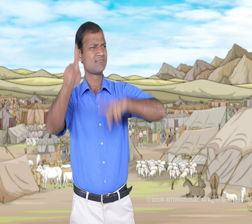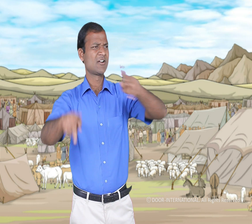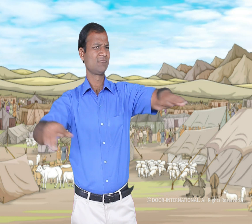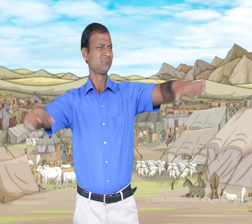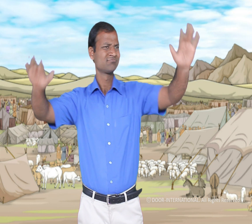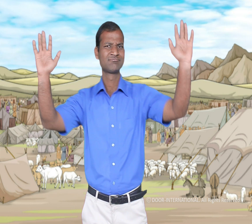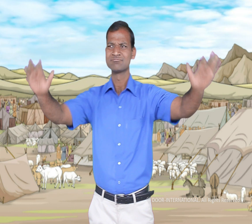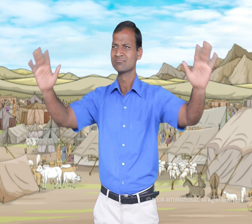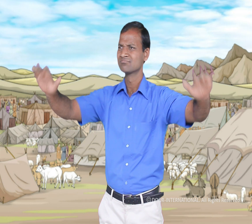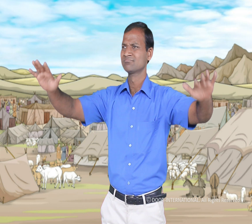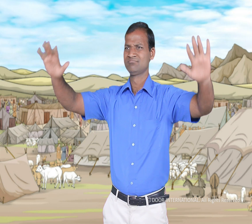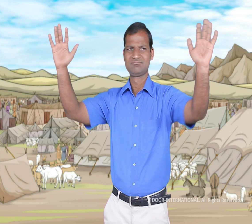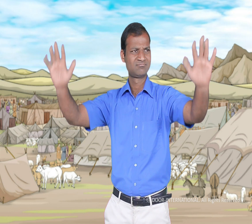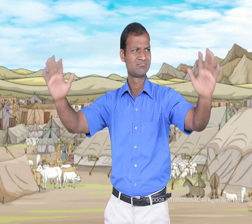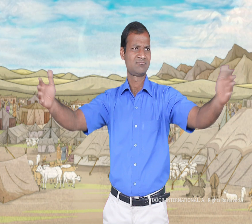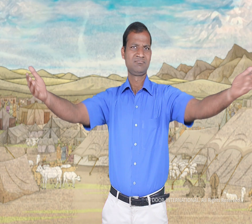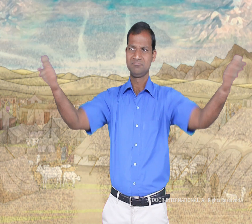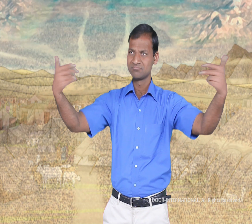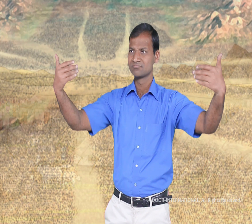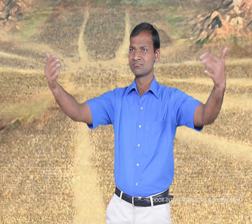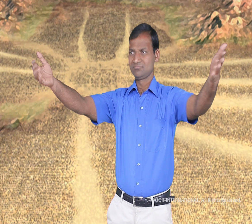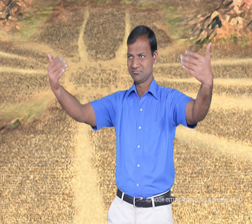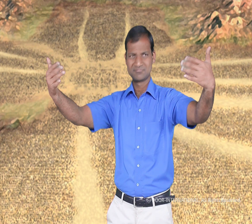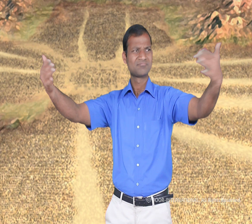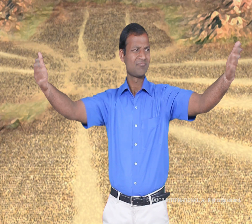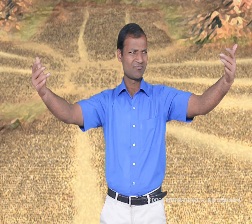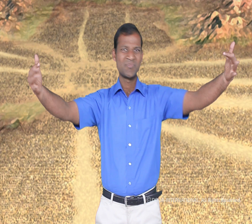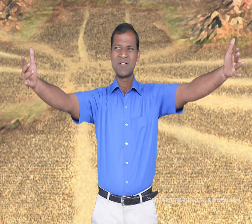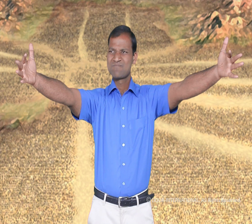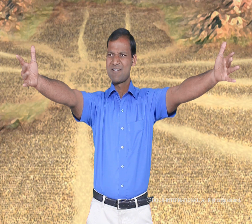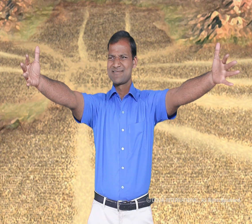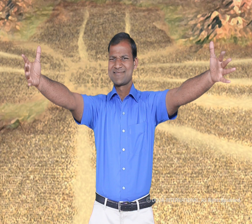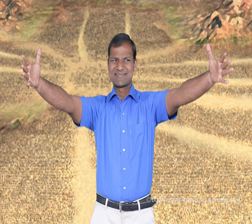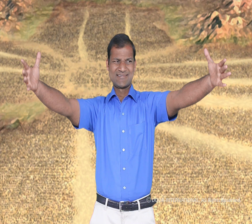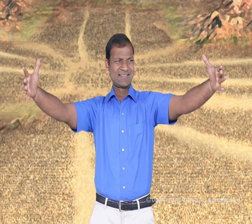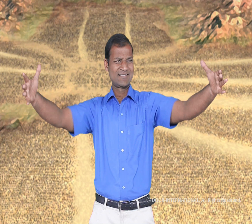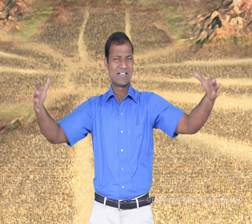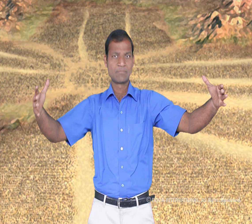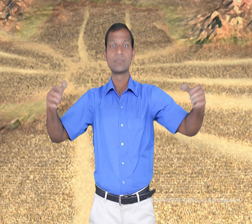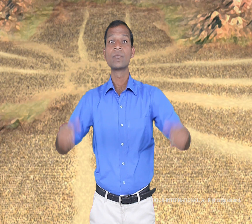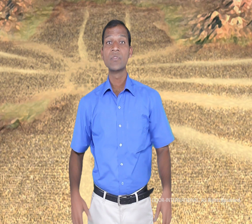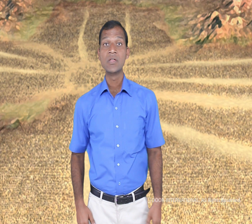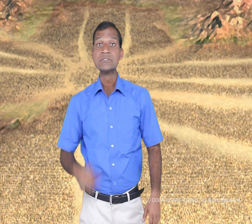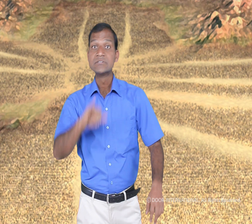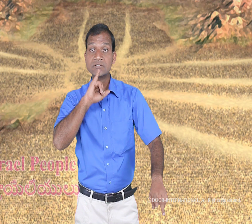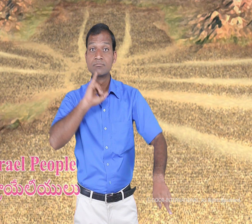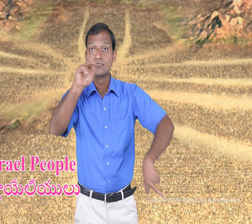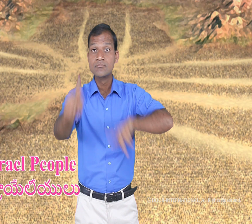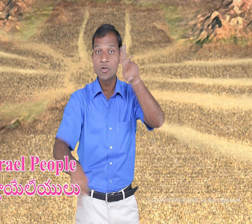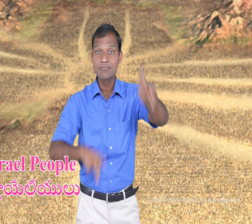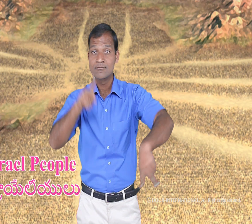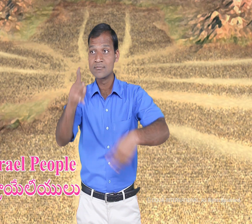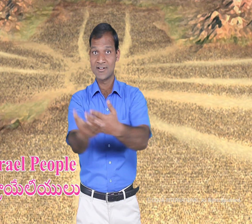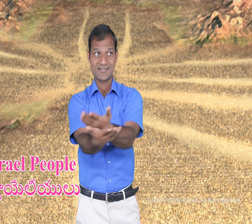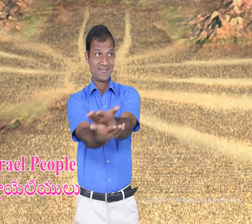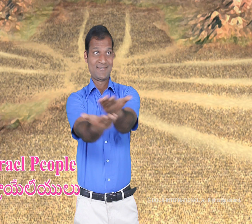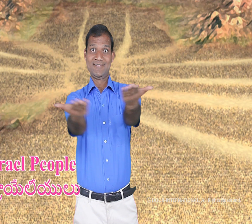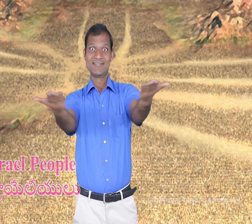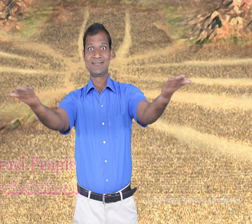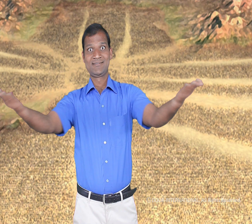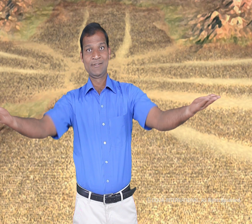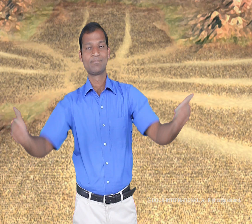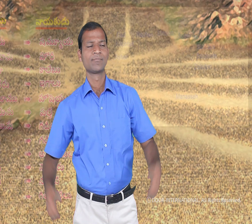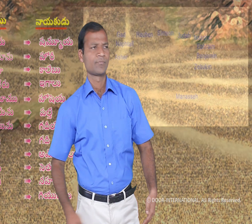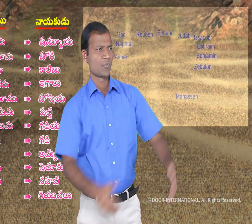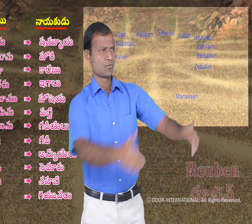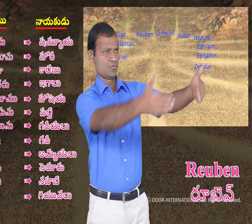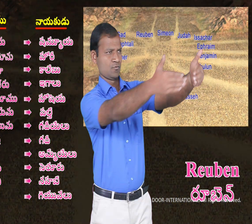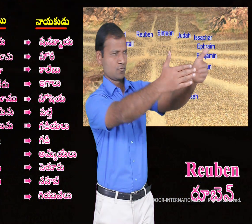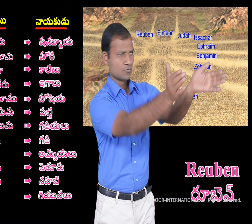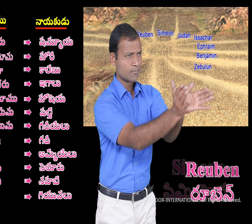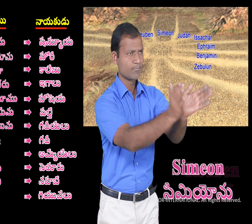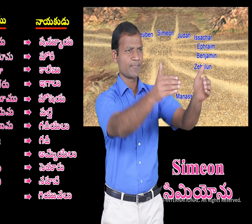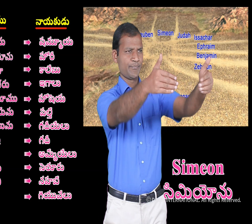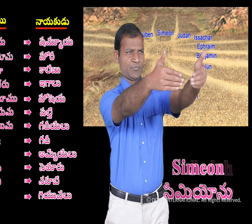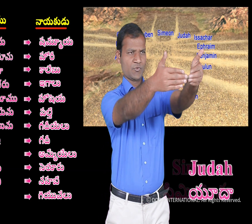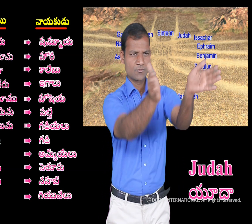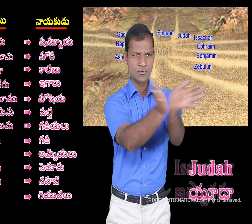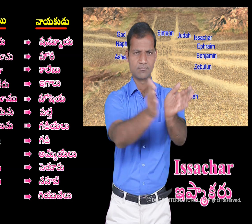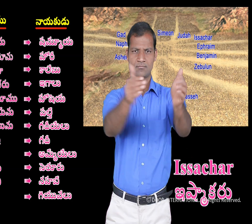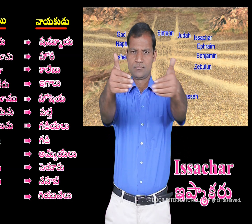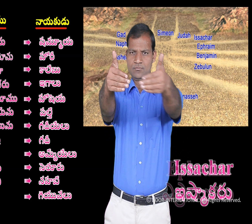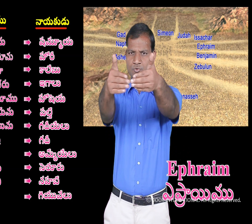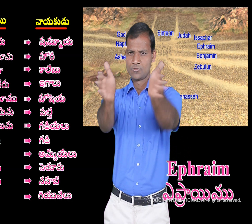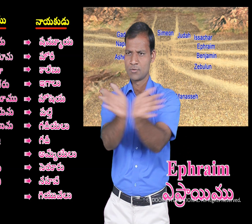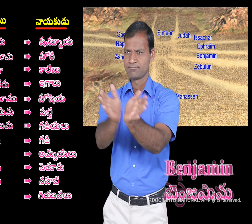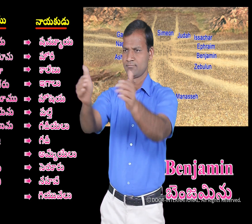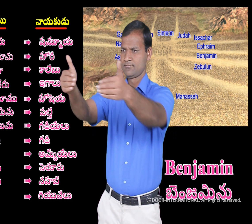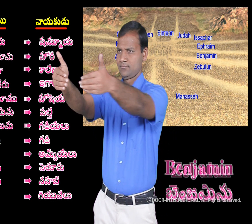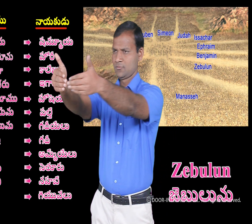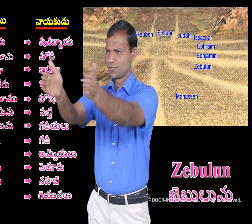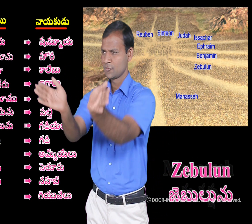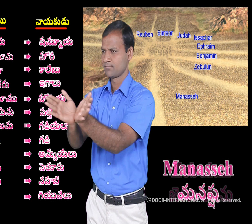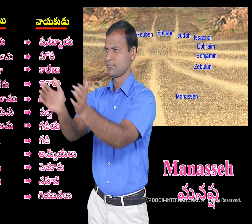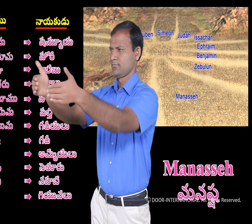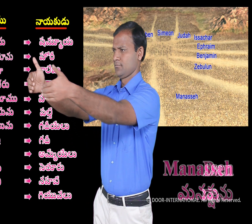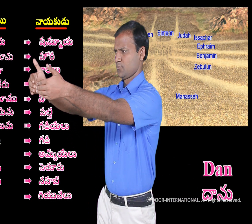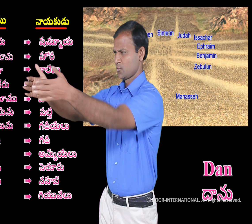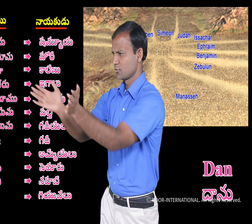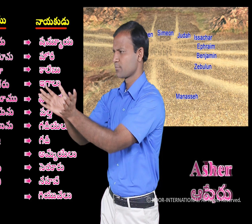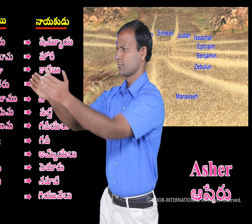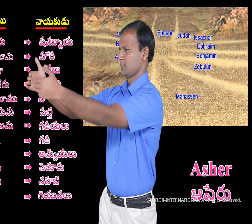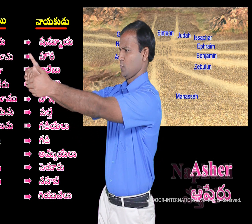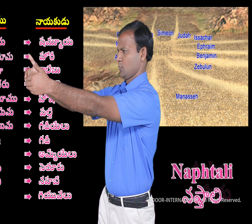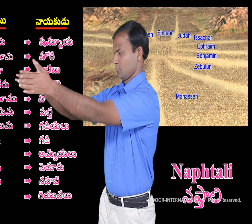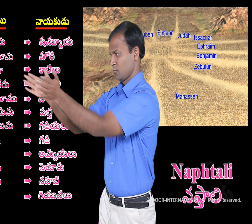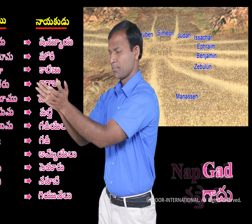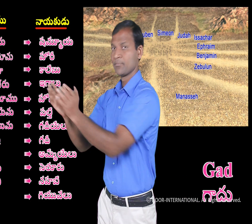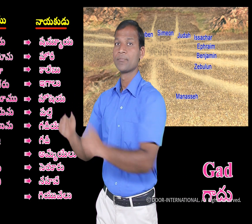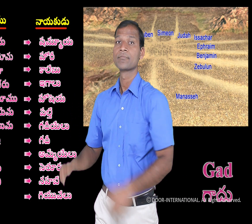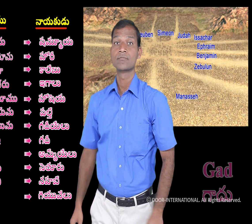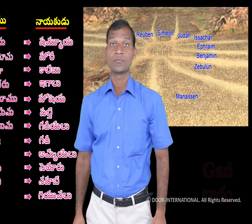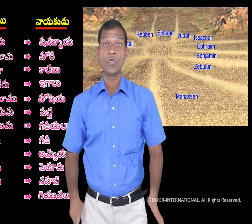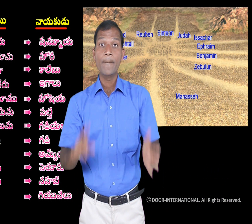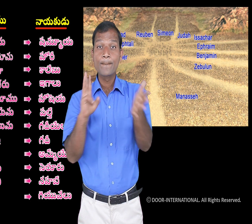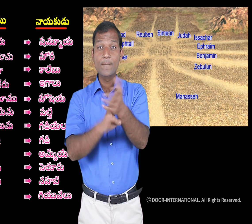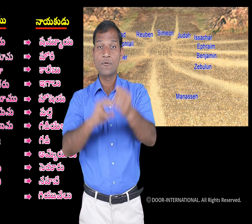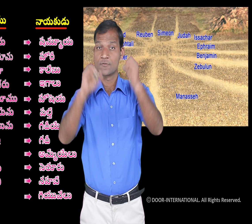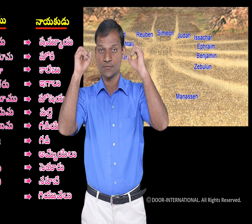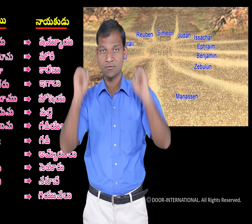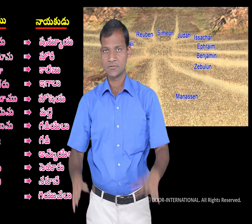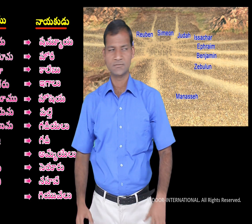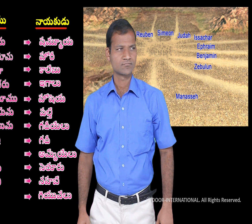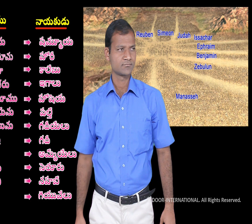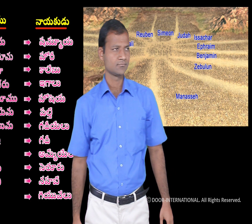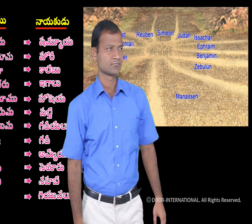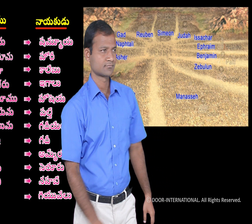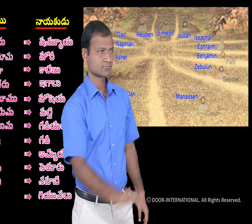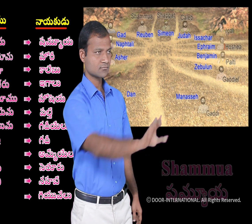All the men were leaders of the Israelites, and these were their names: From the tribe of Reuben, Shammua son of Zaccur; from the tribe of Simeon, Shaphat son of Hori; from the tribe of Judah, Caleb son of Jephunneh; from the tribe of Issachar, Igal son of Joseph; from the tribe of Ephraim, Hoshea son of Nun;